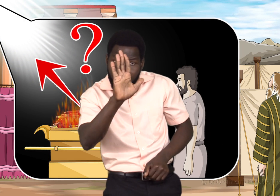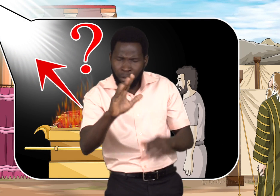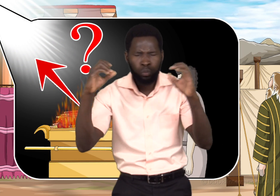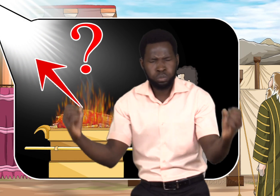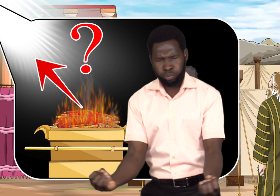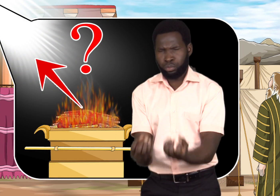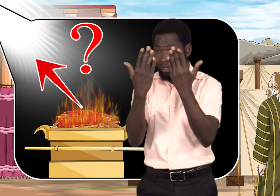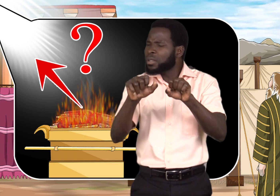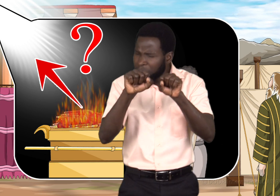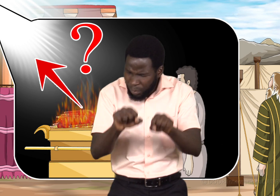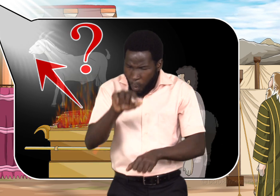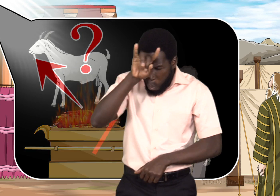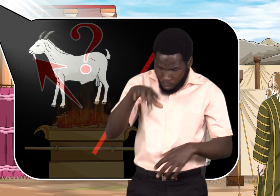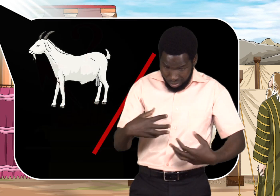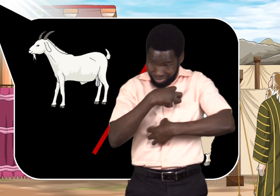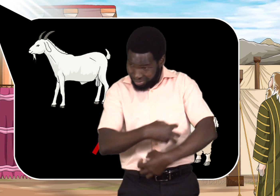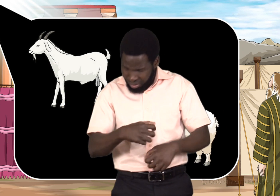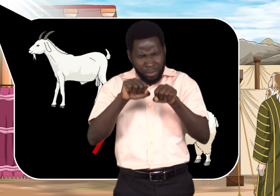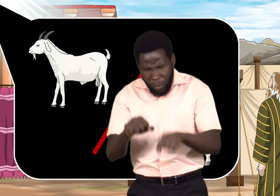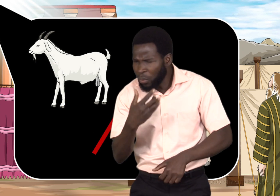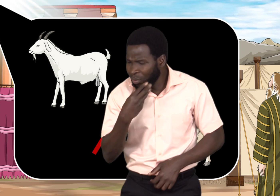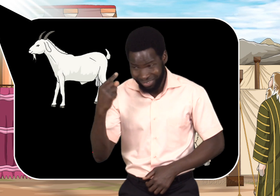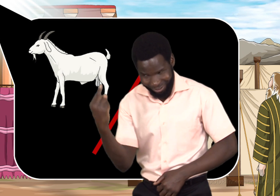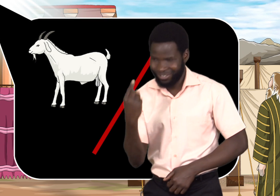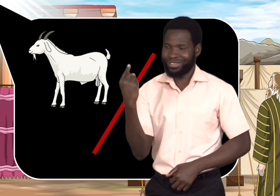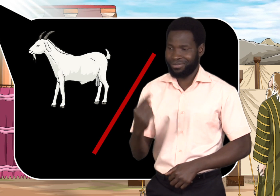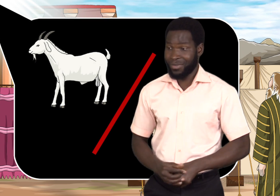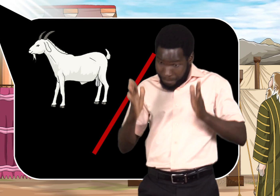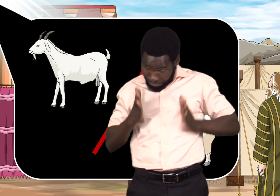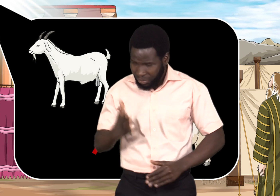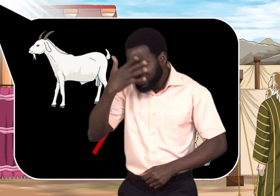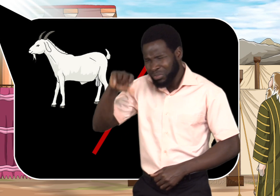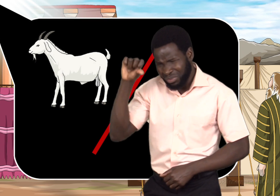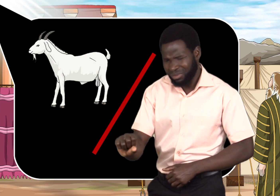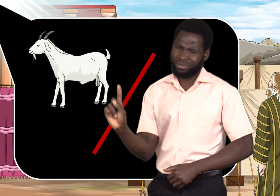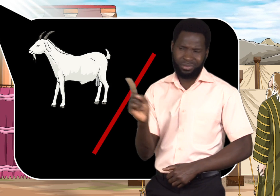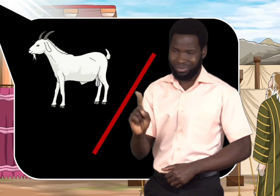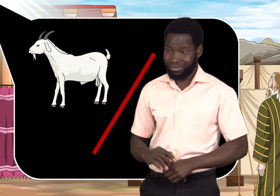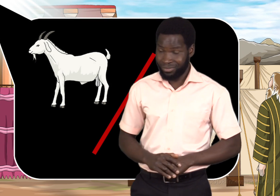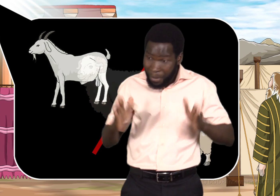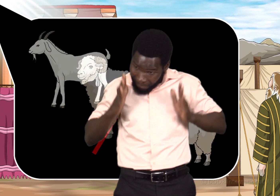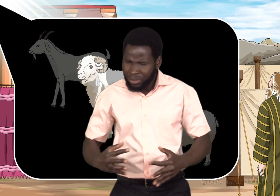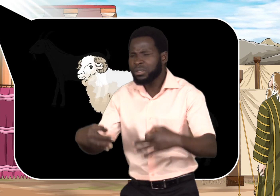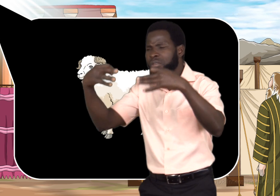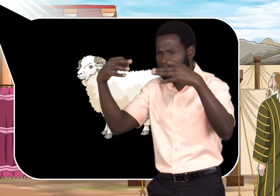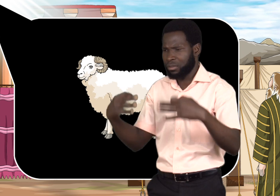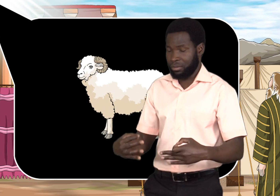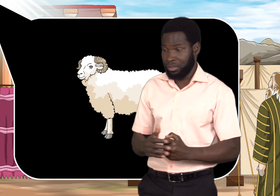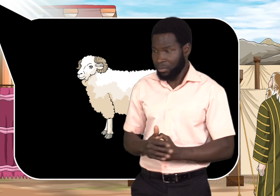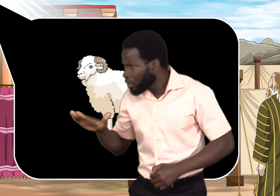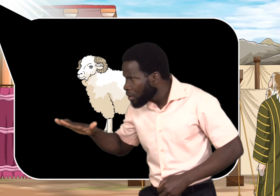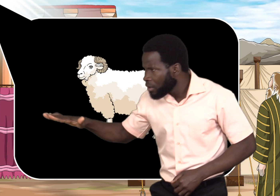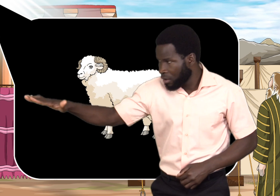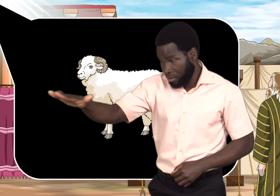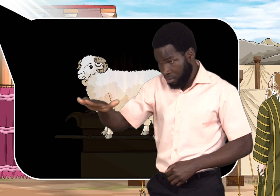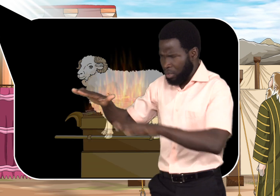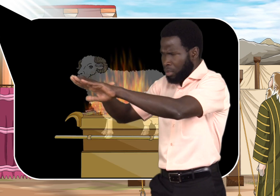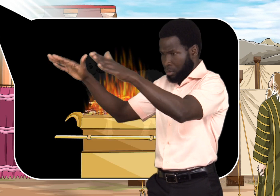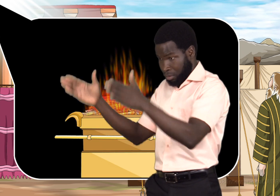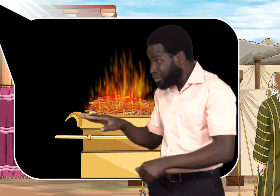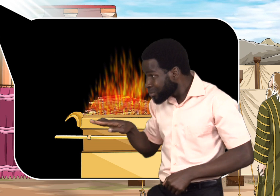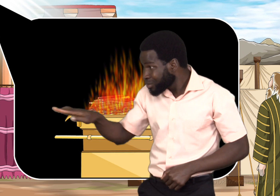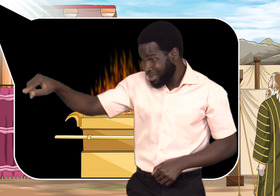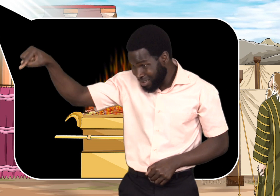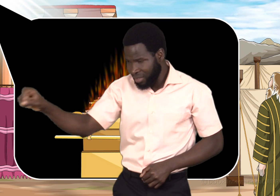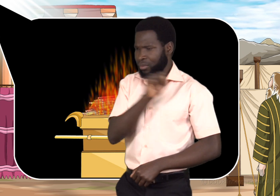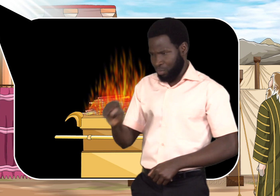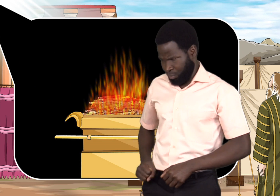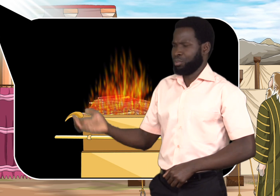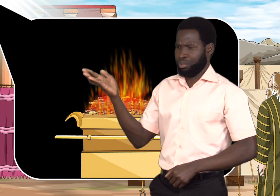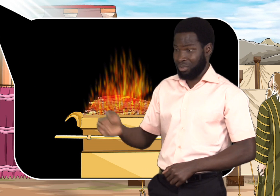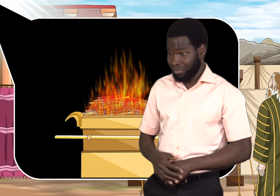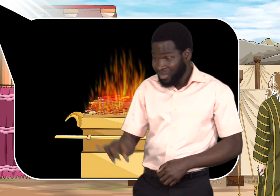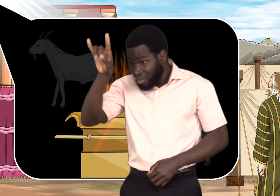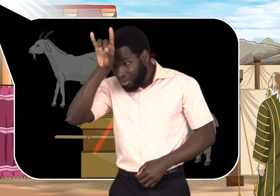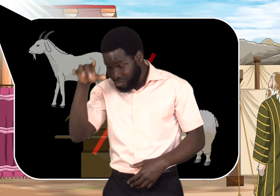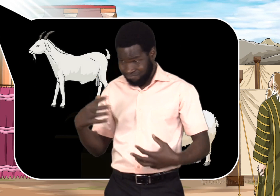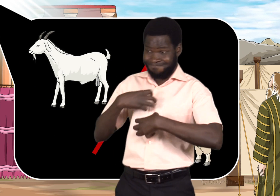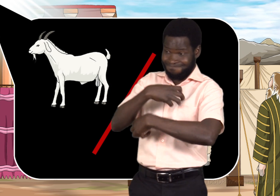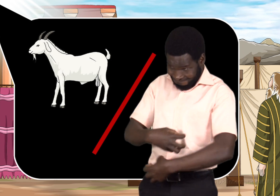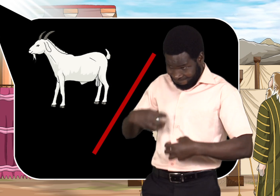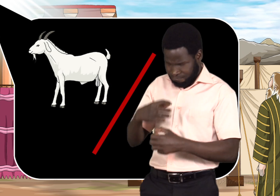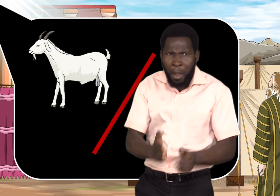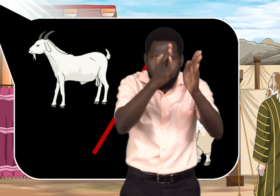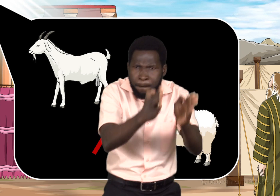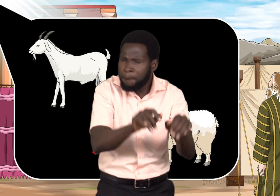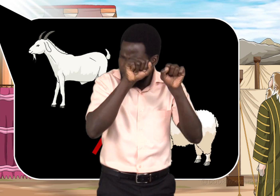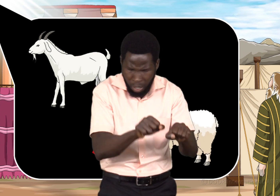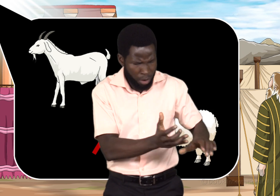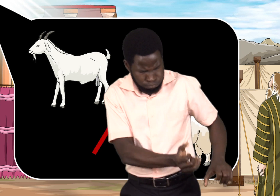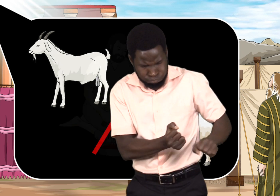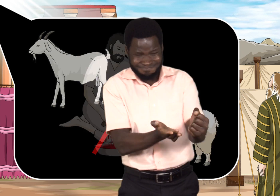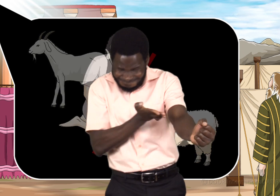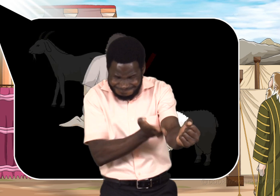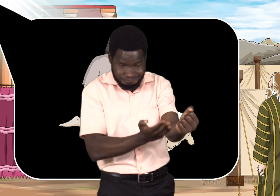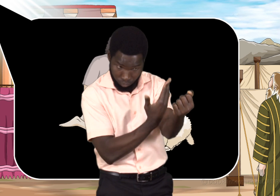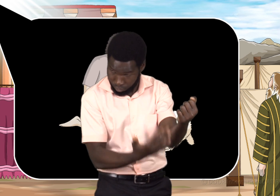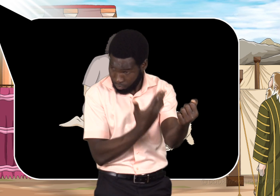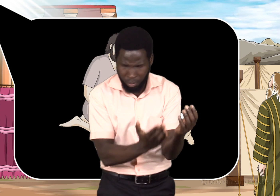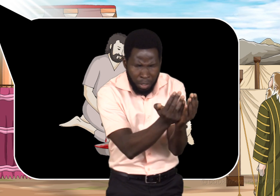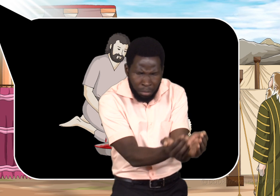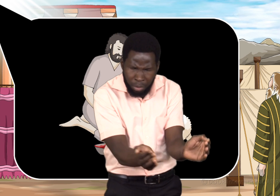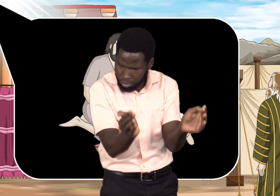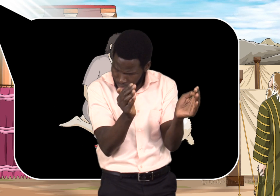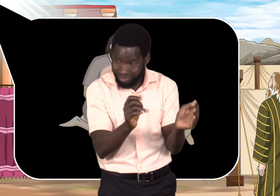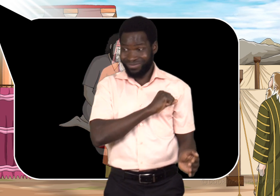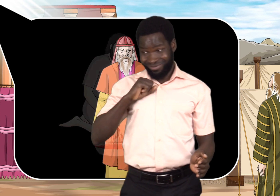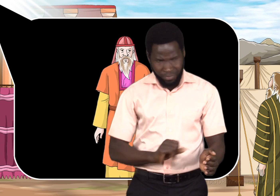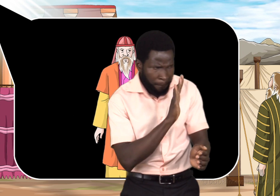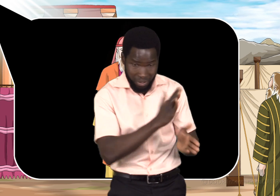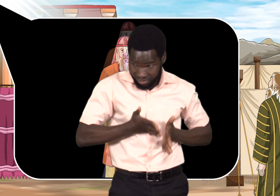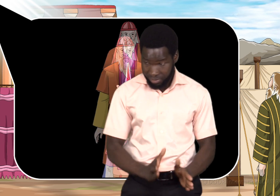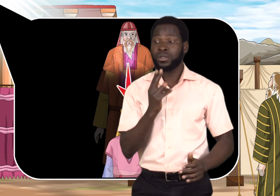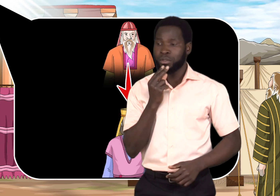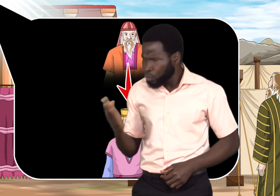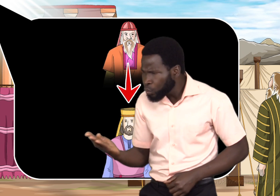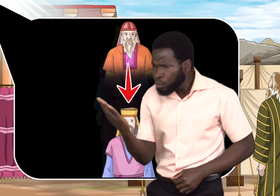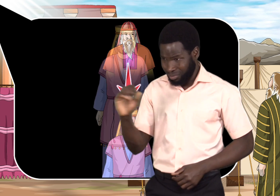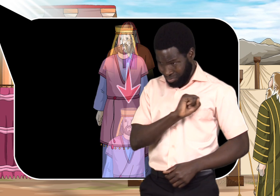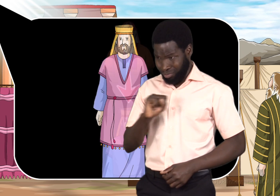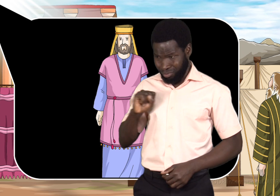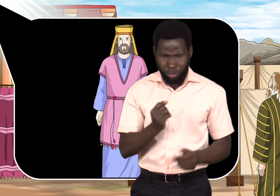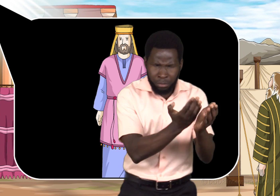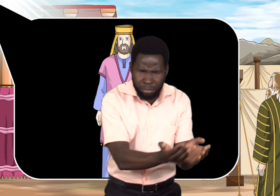If, however, one’s offering is a burnt offering from the flock—from the sheep or goats—he is to present an unblemished male.